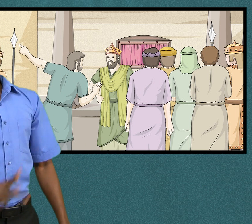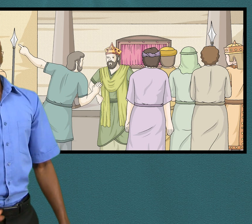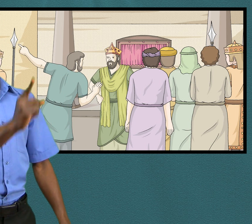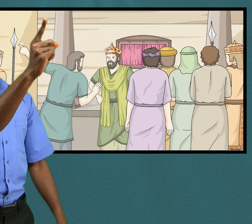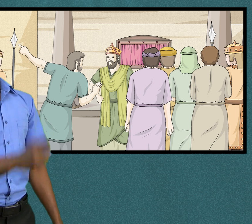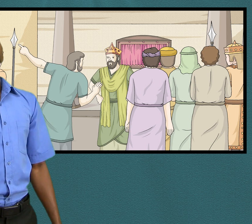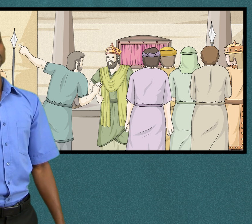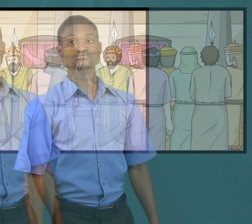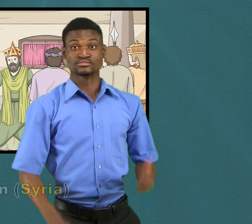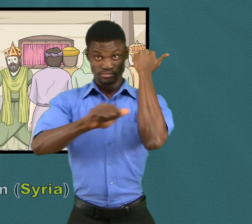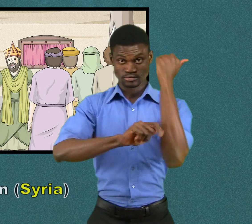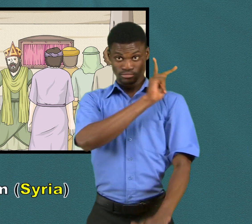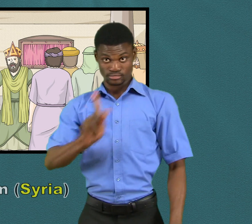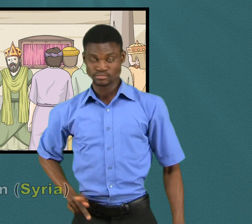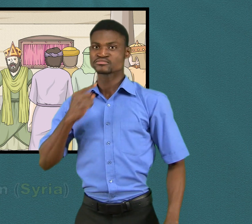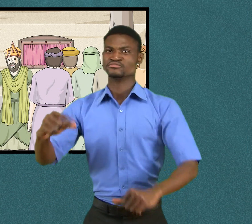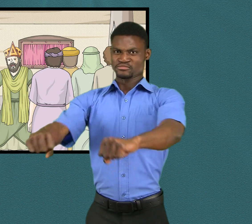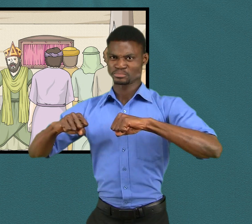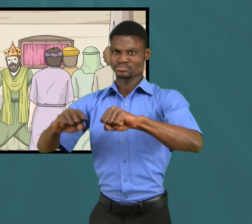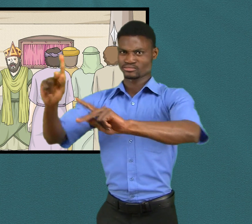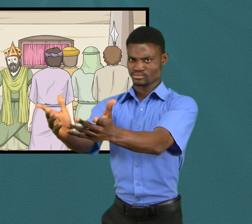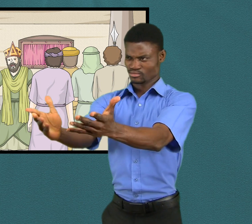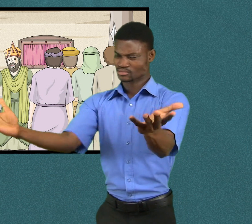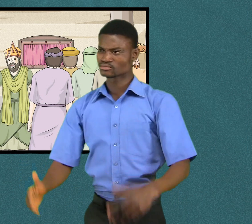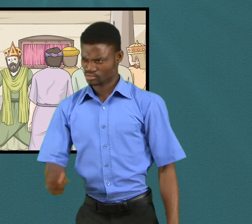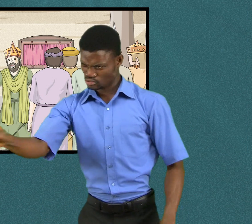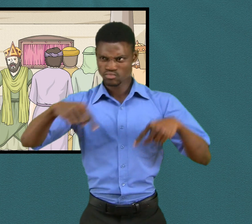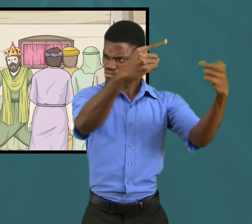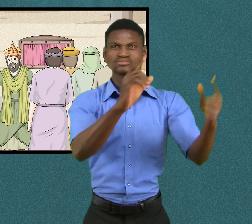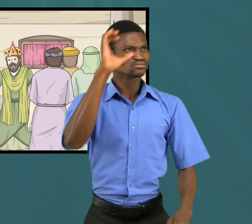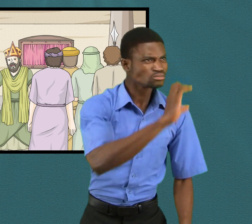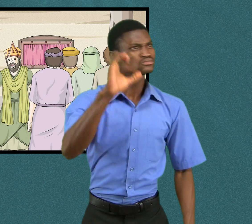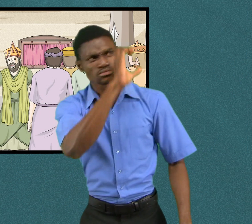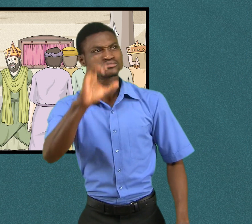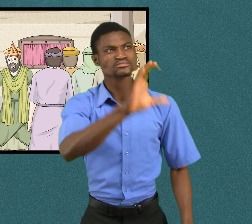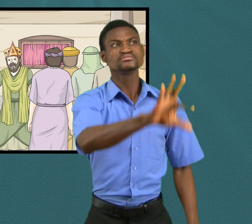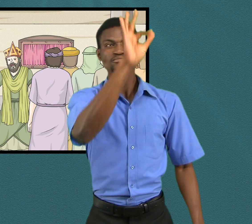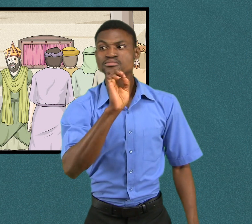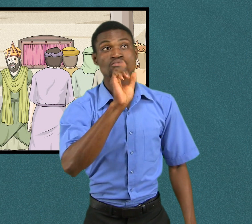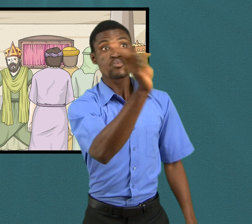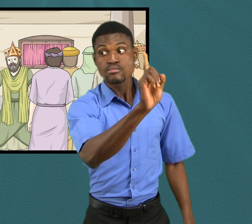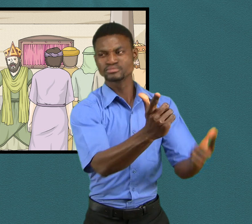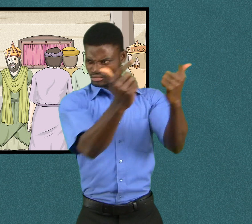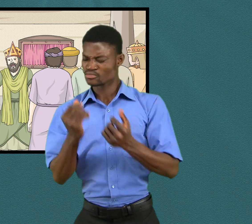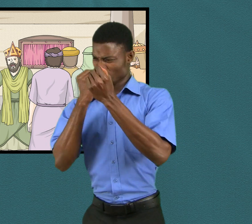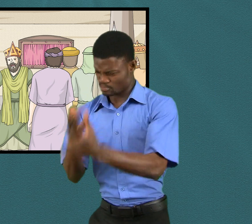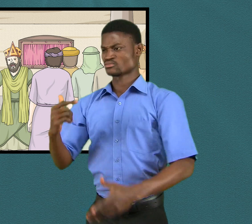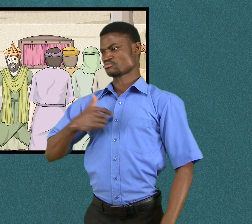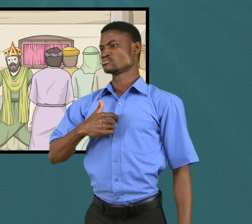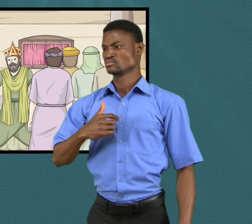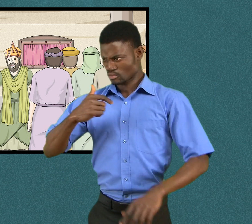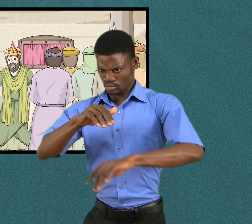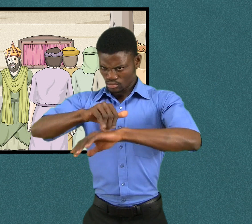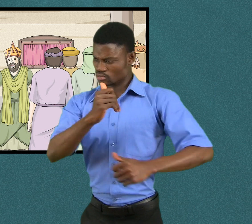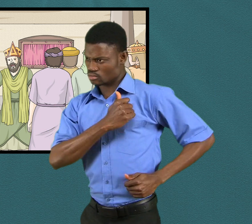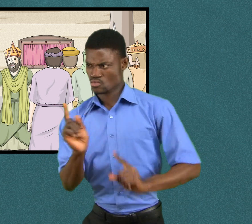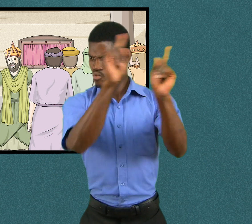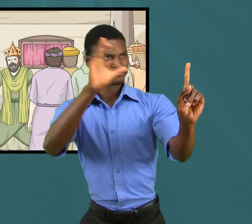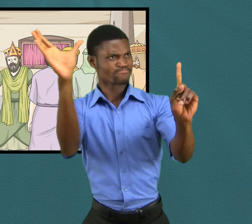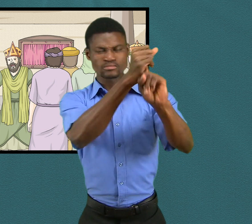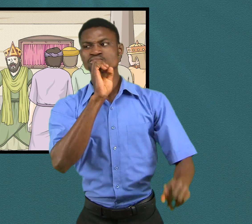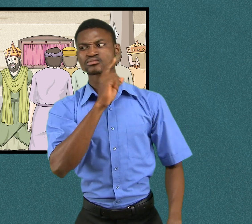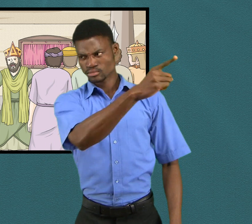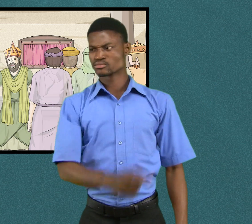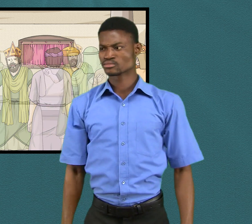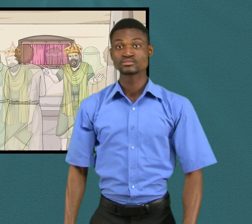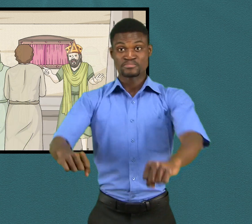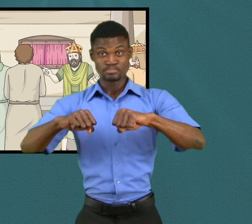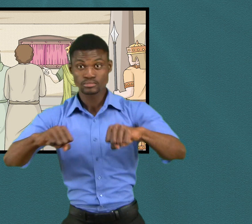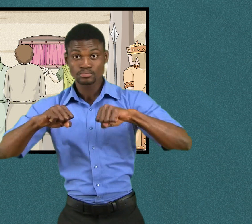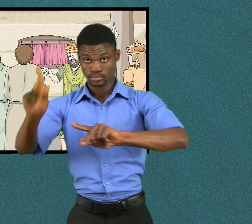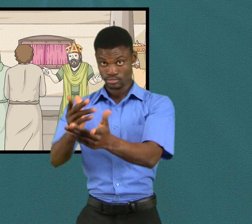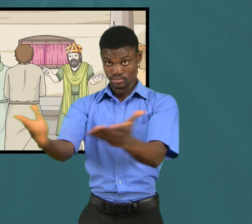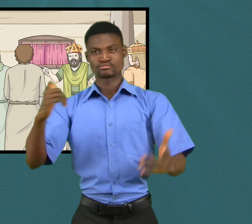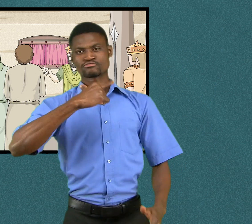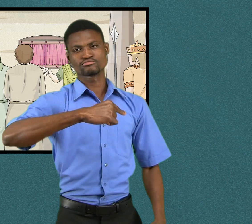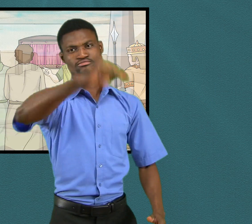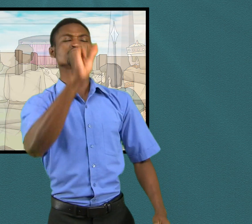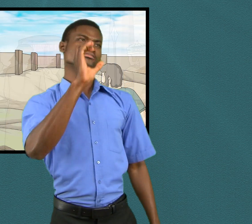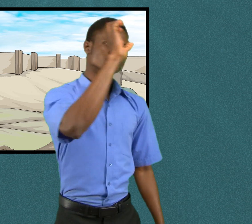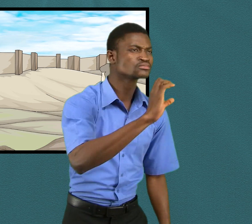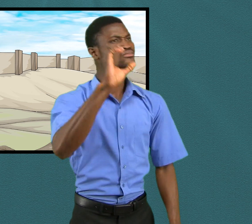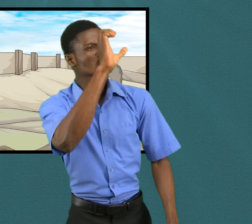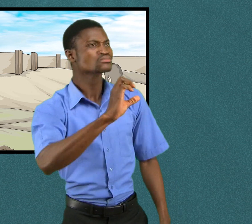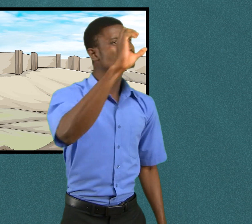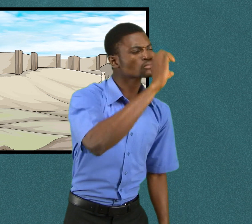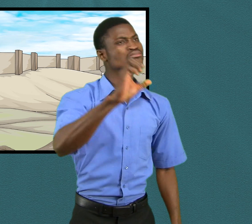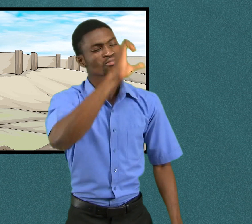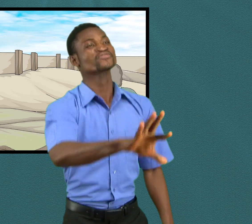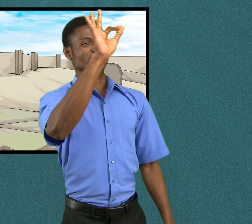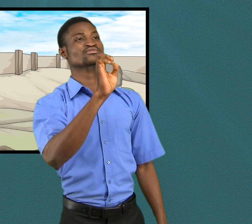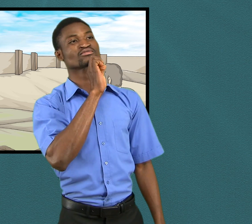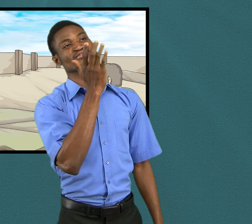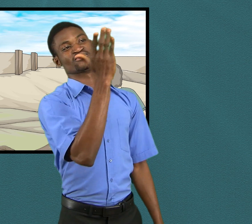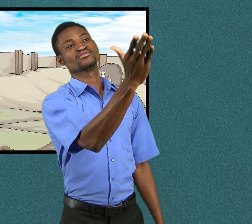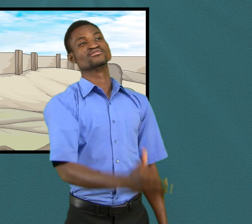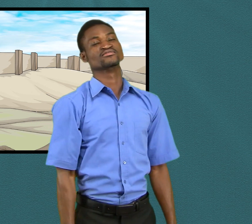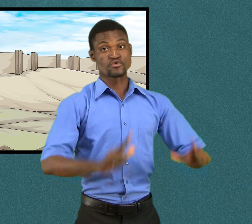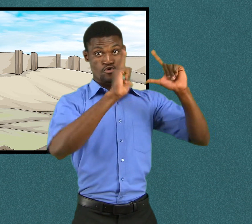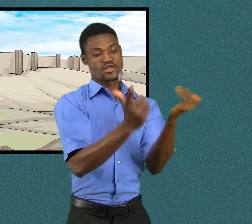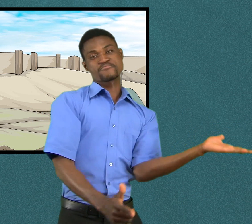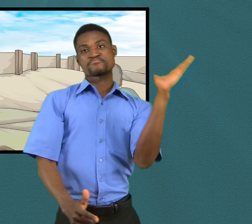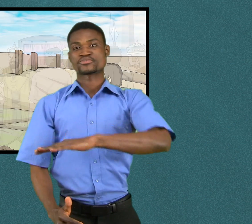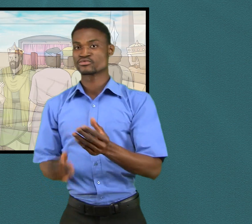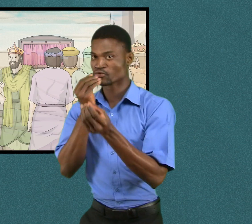So the king said, “Go and see where he is, that I may send men to capture him.”